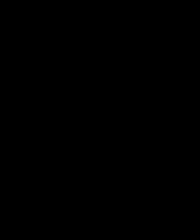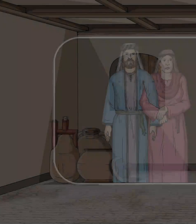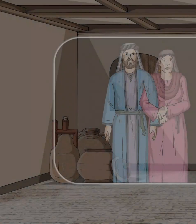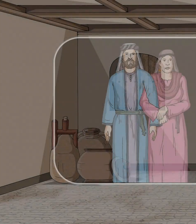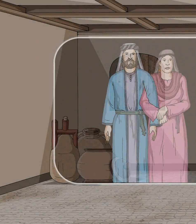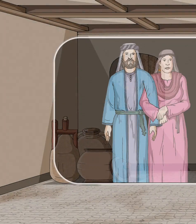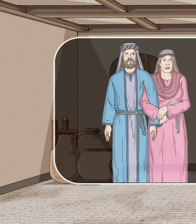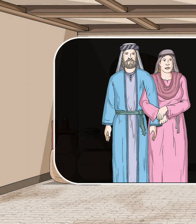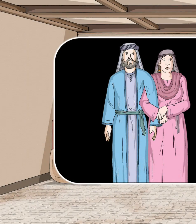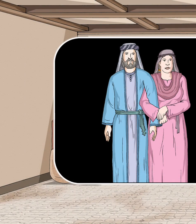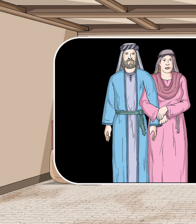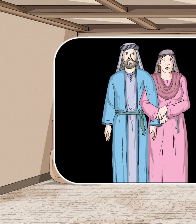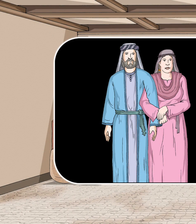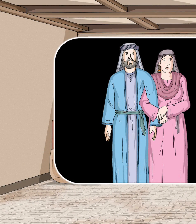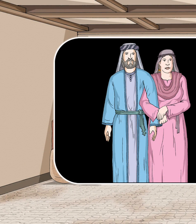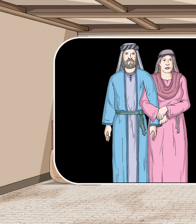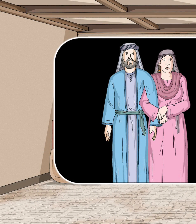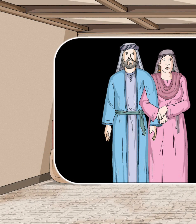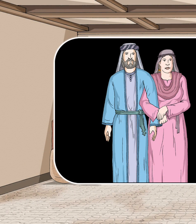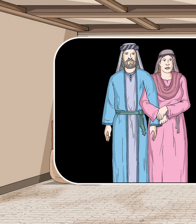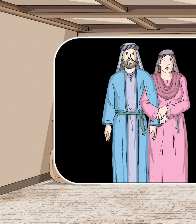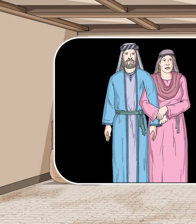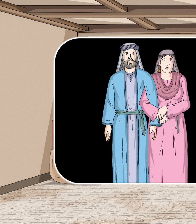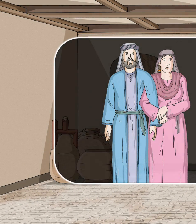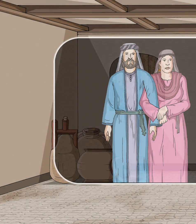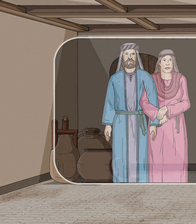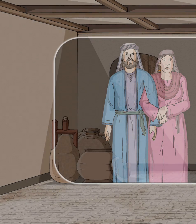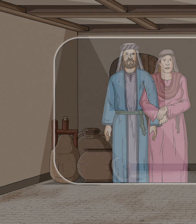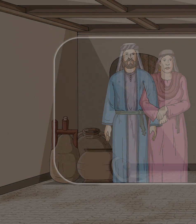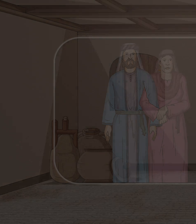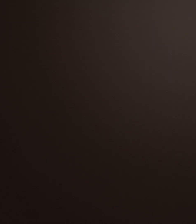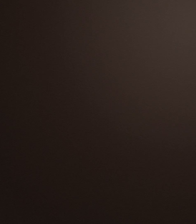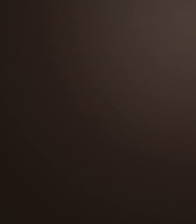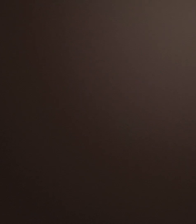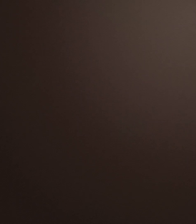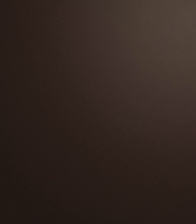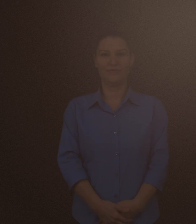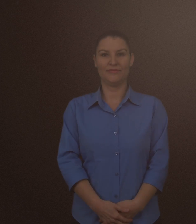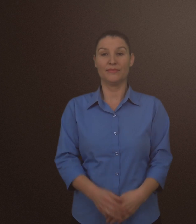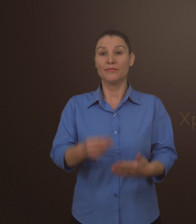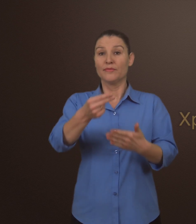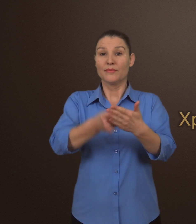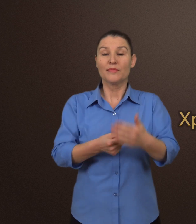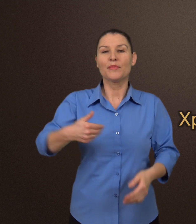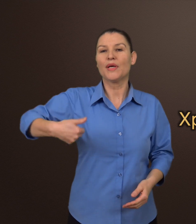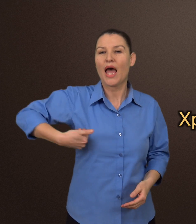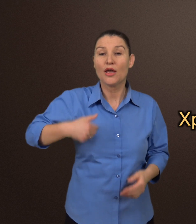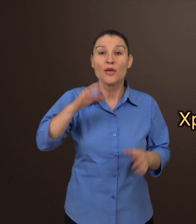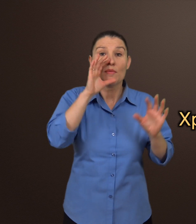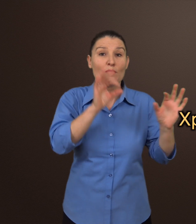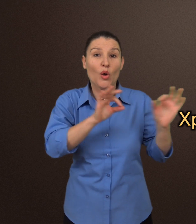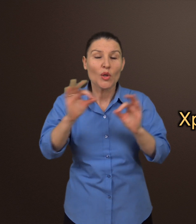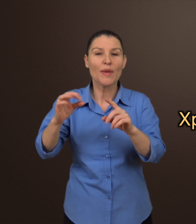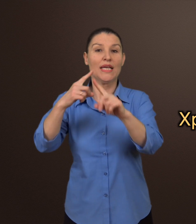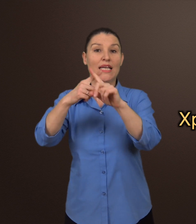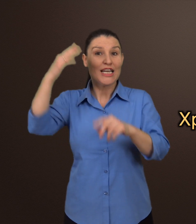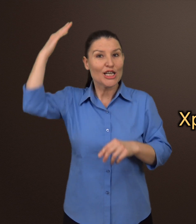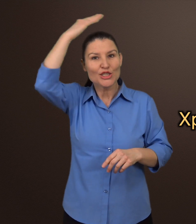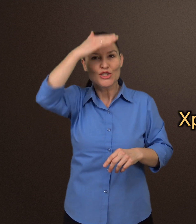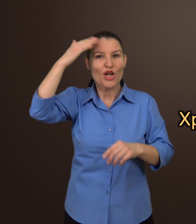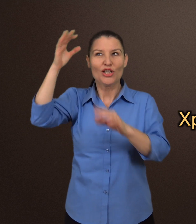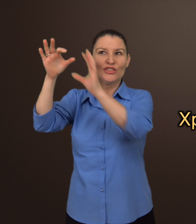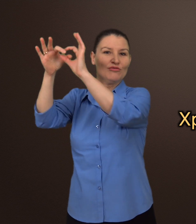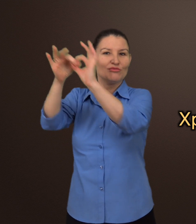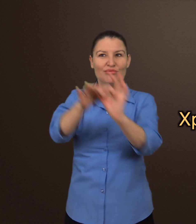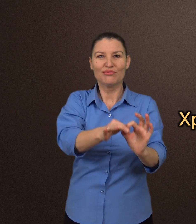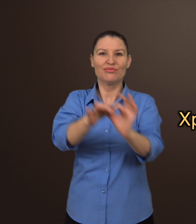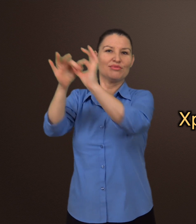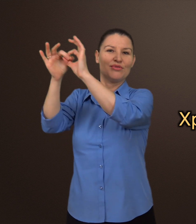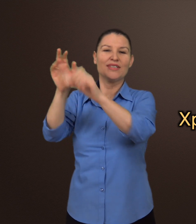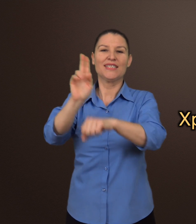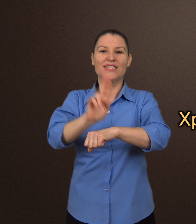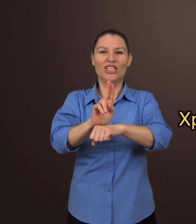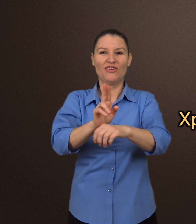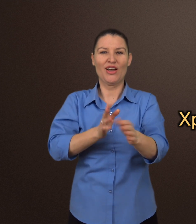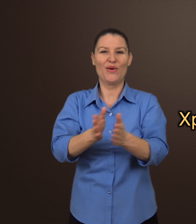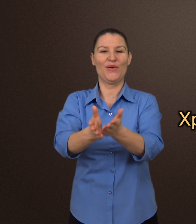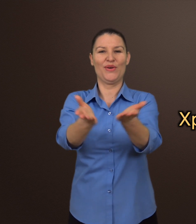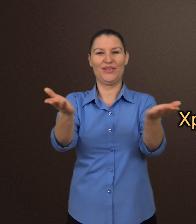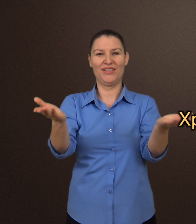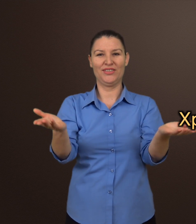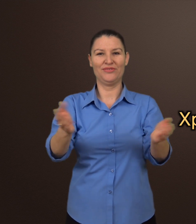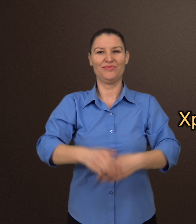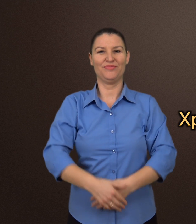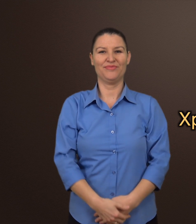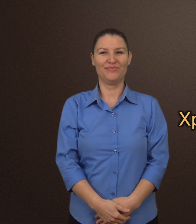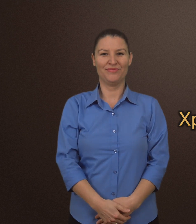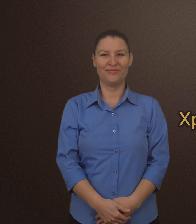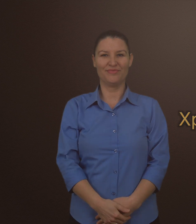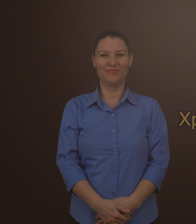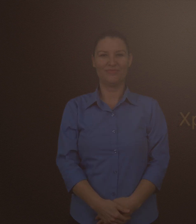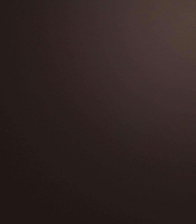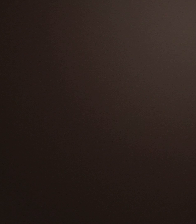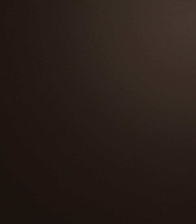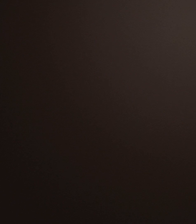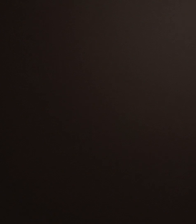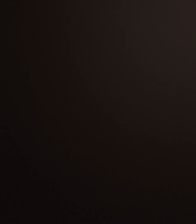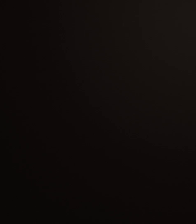Christ and church relationship as example